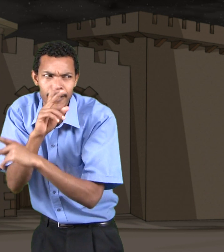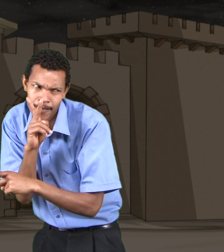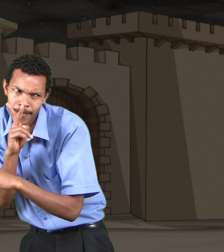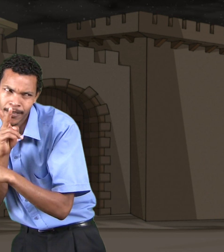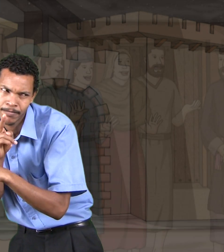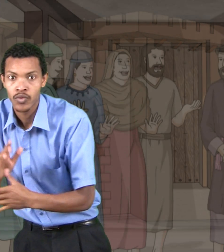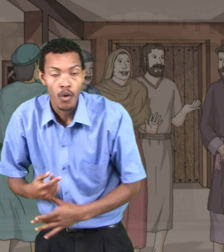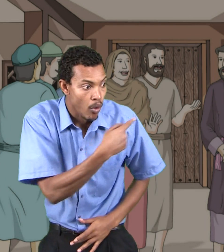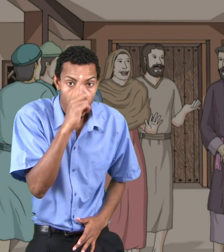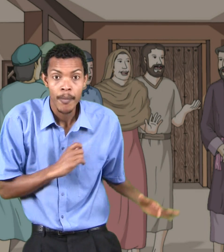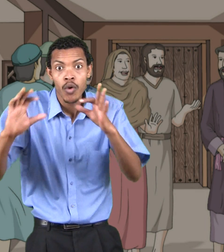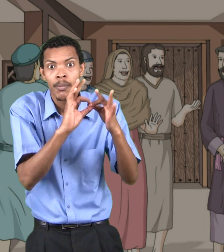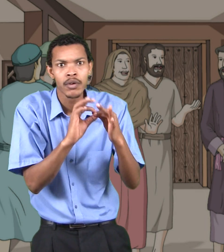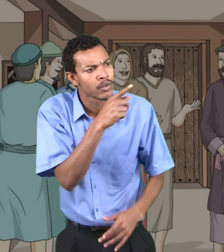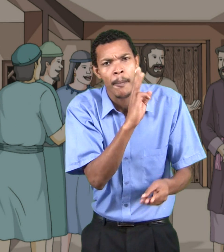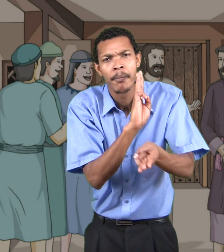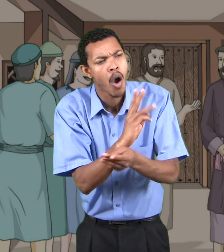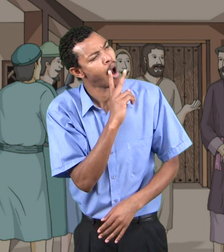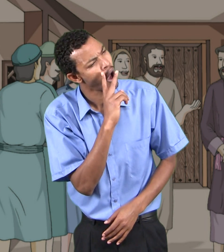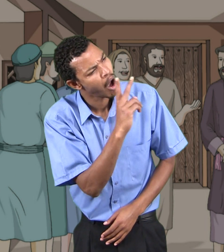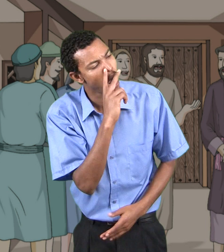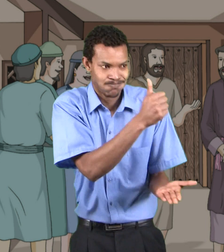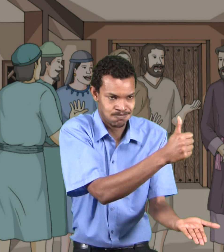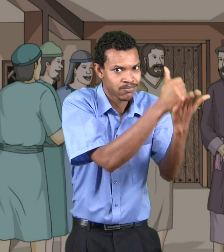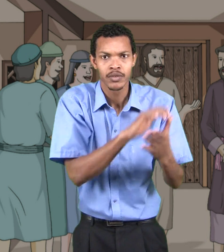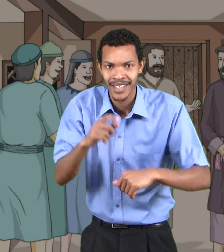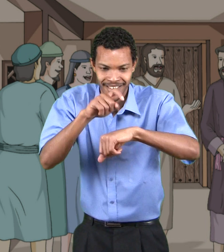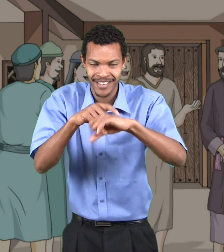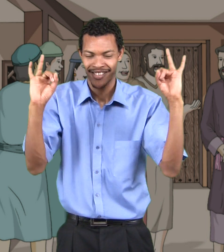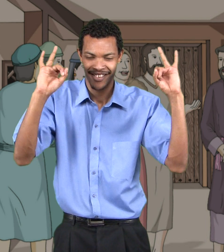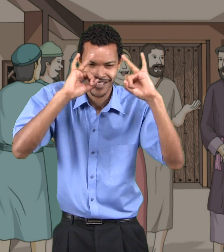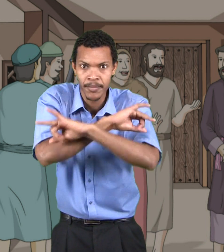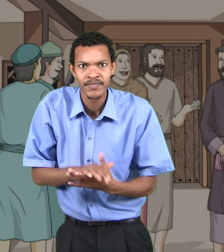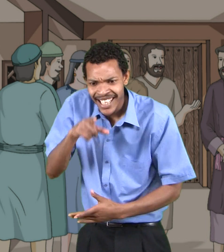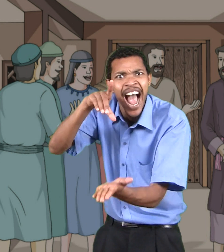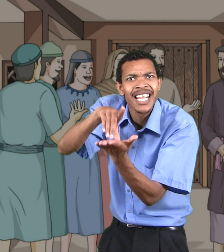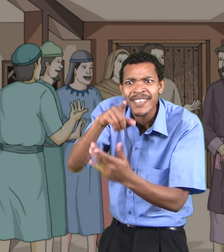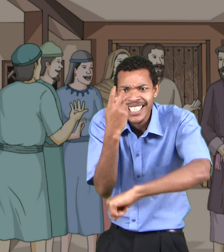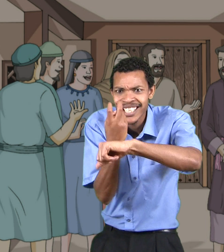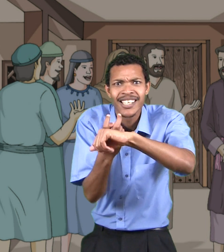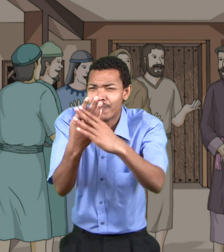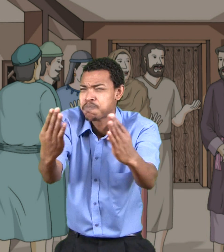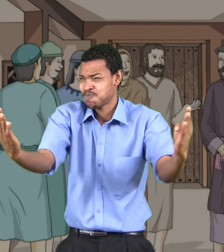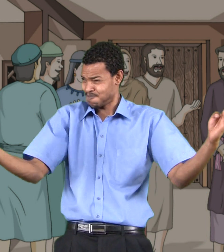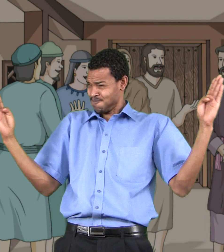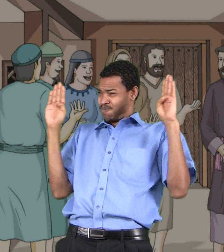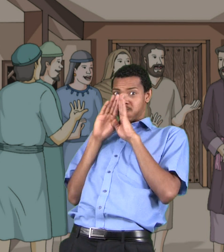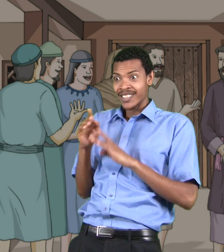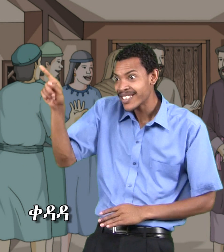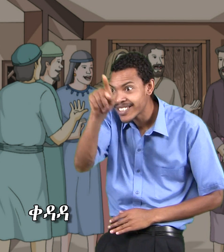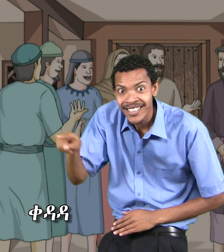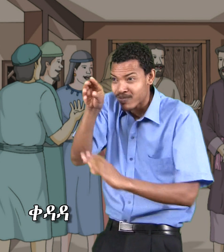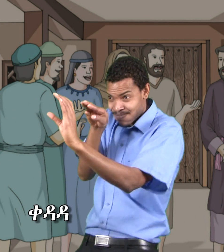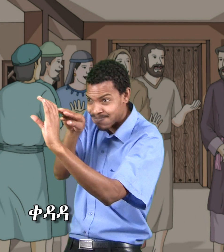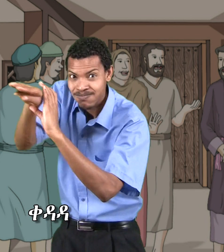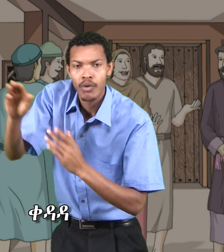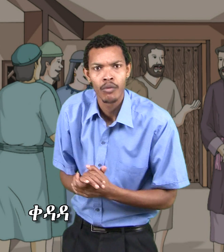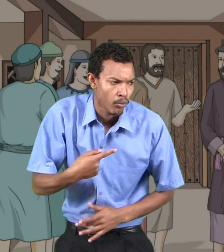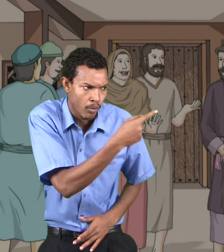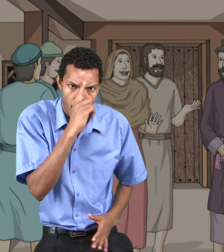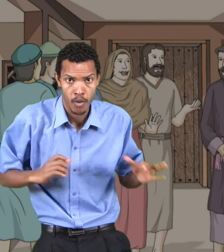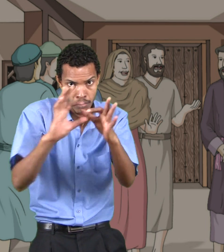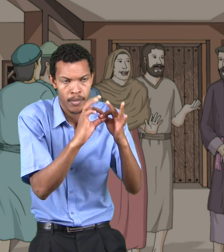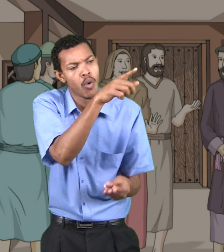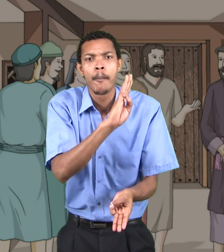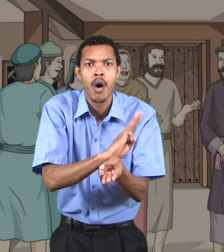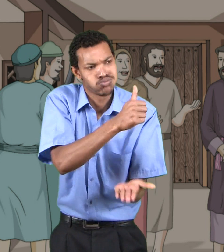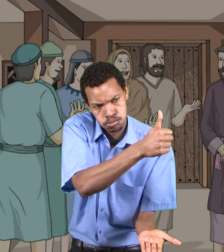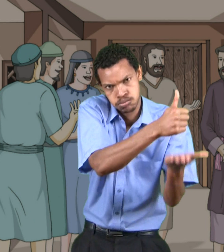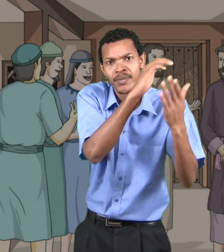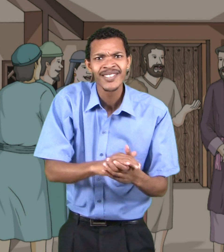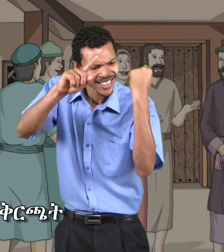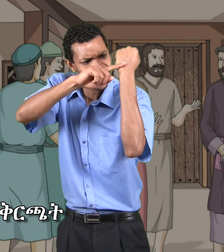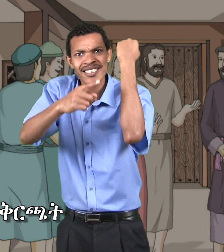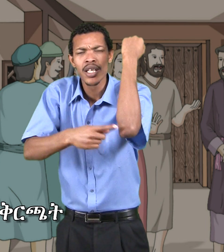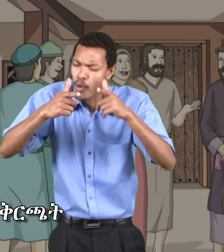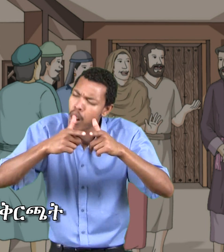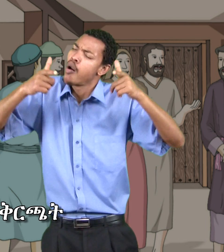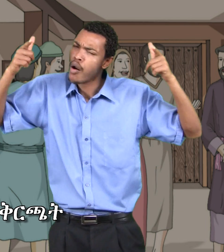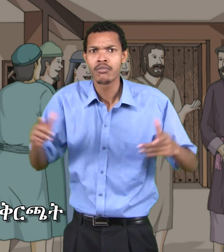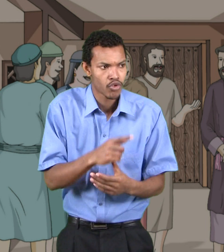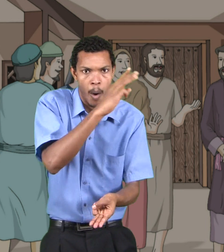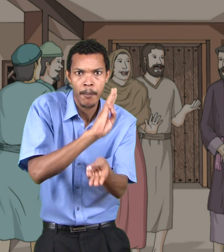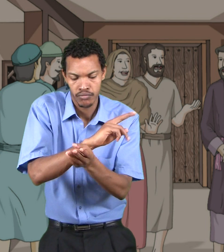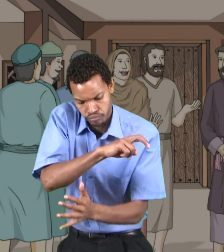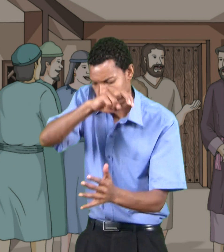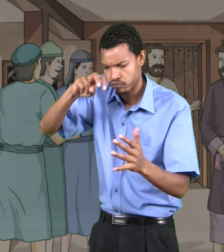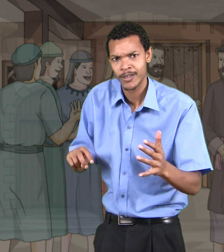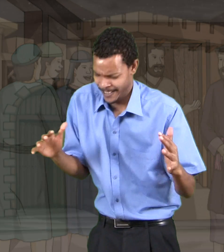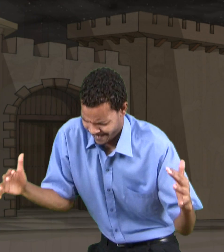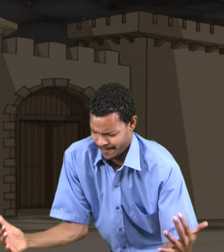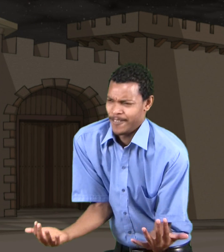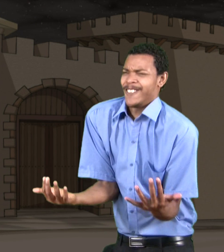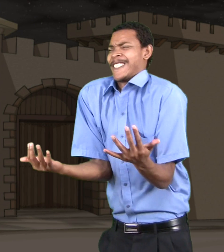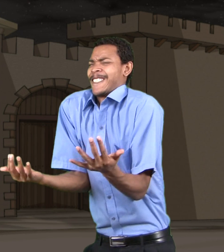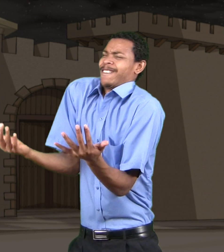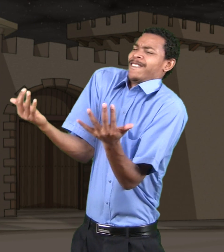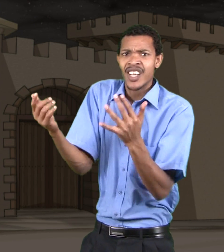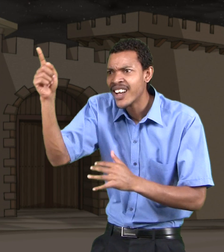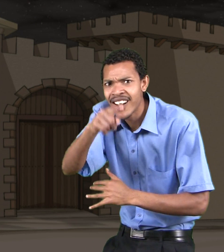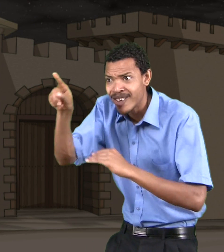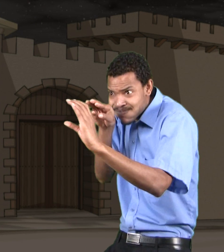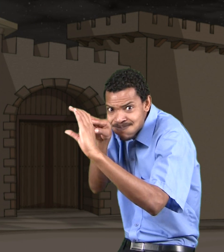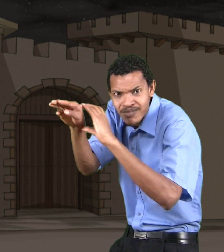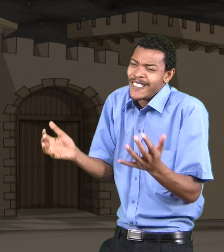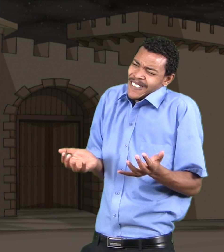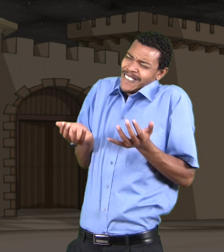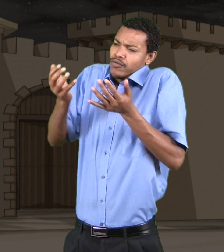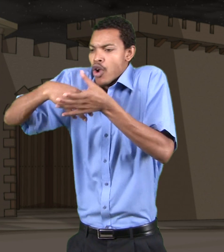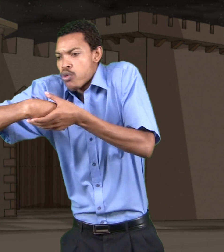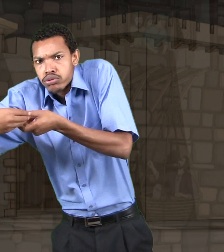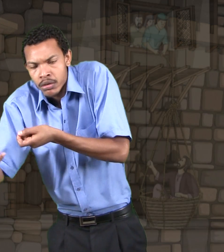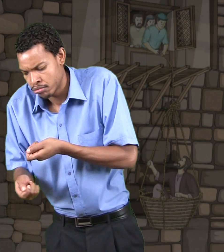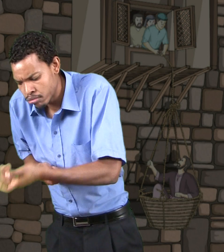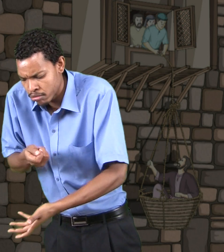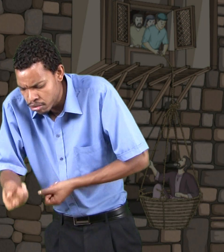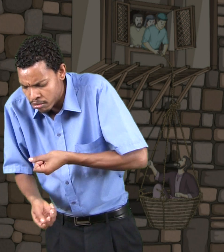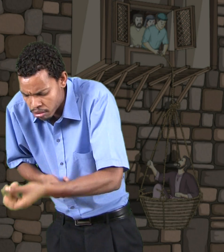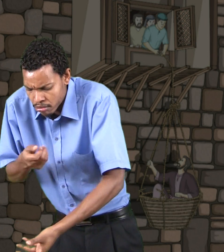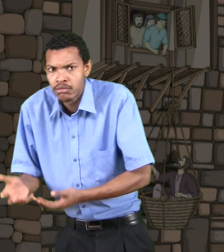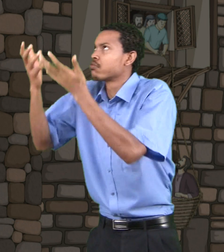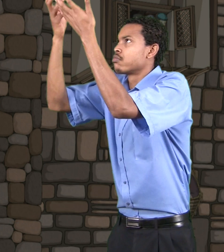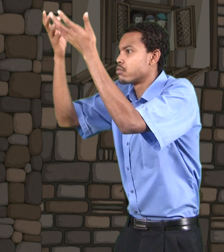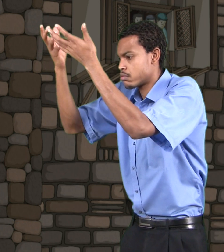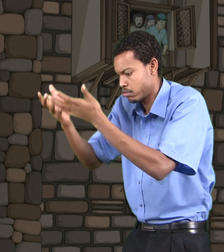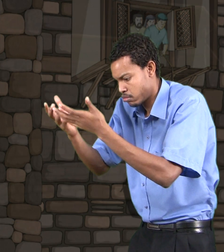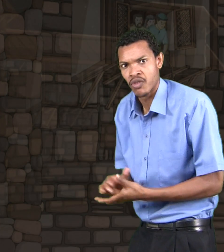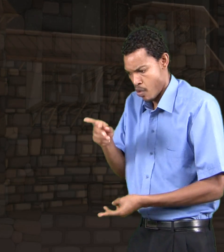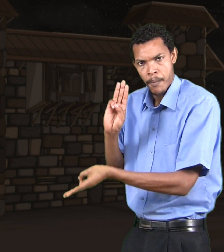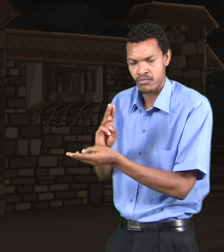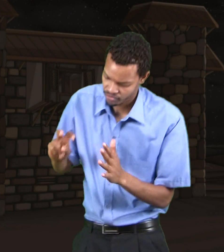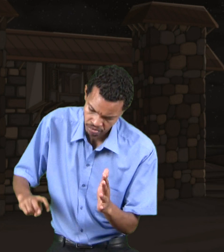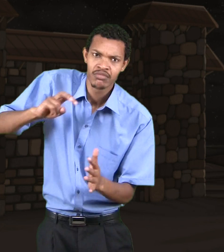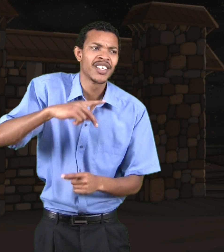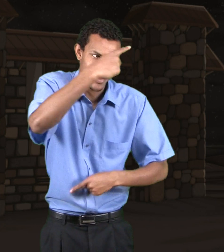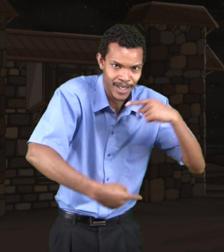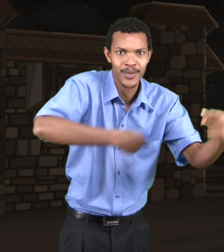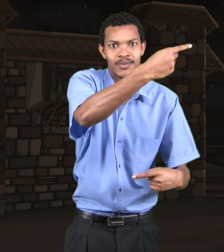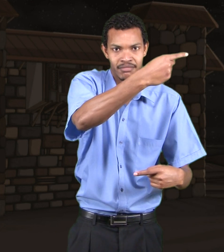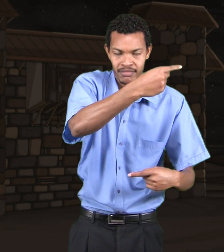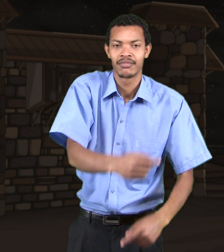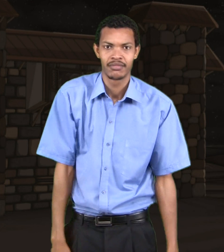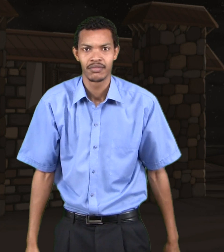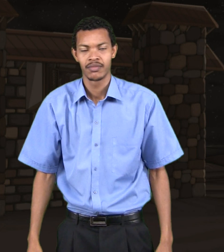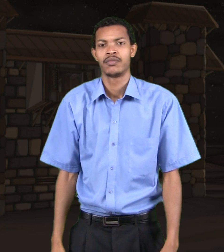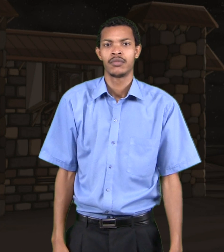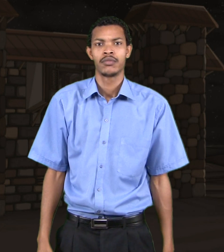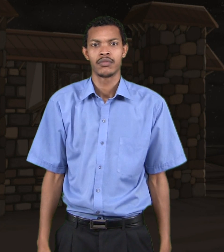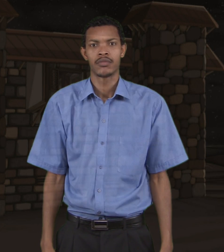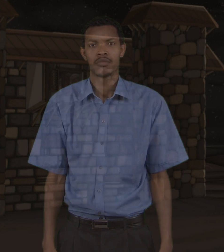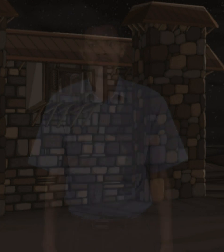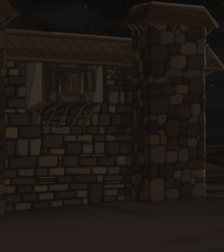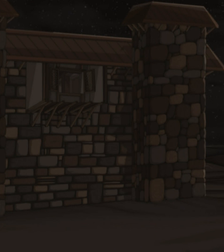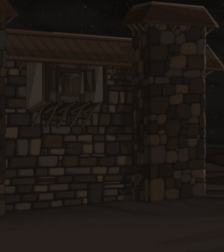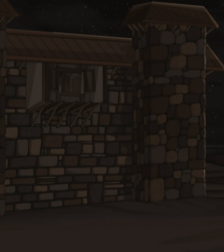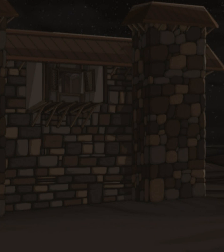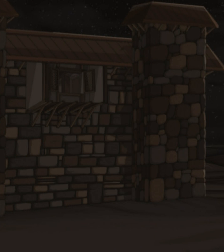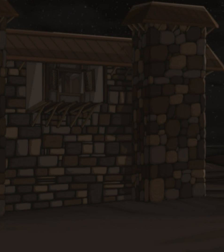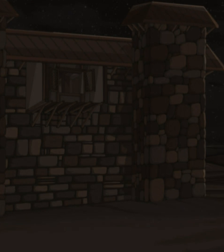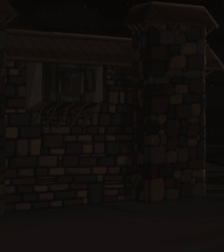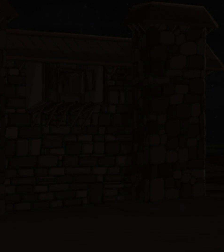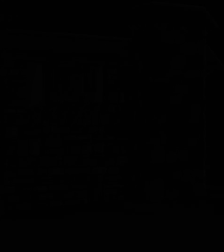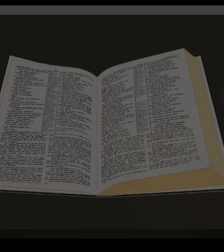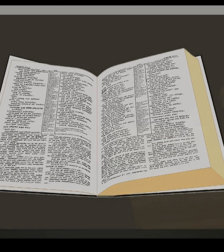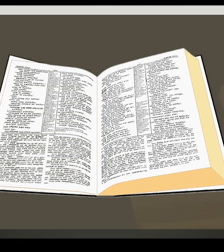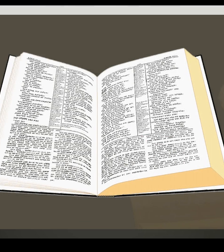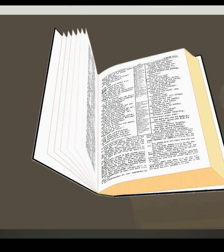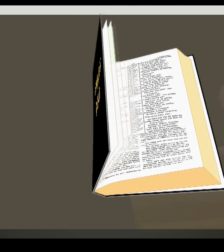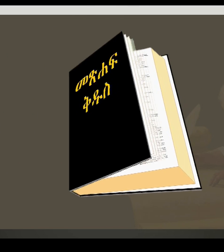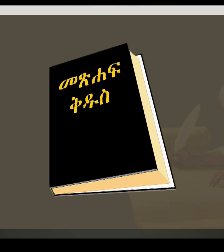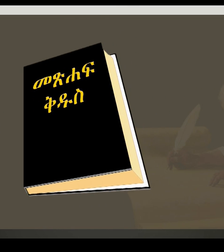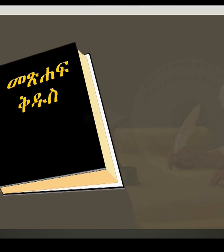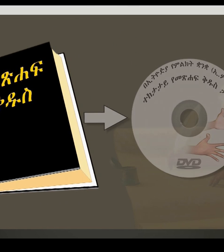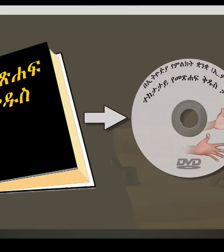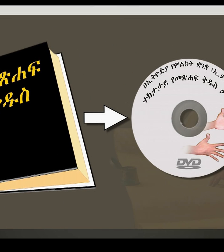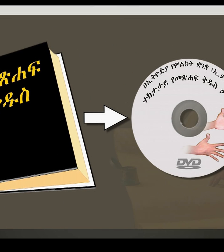One night, however, his disciples took him and lowered him in a basket through a window in the wall.